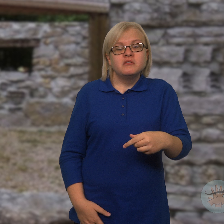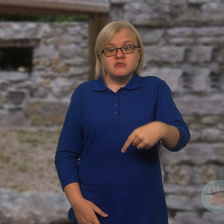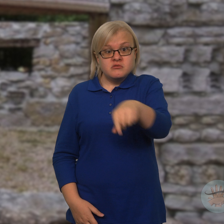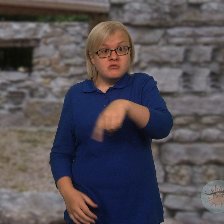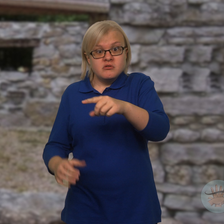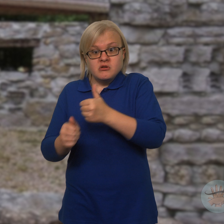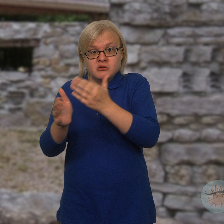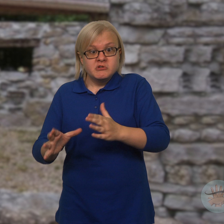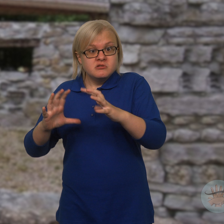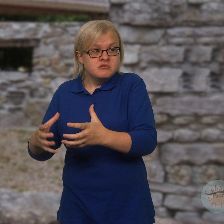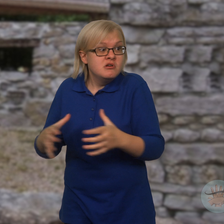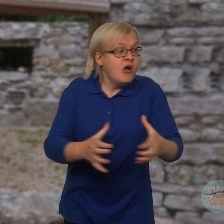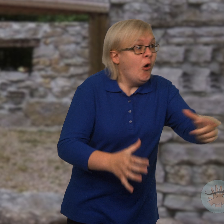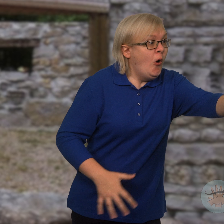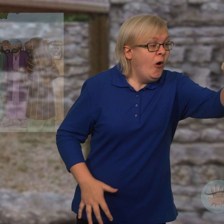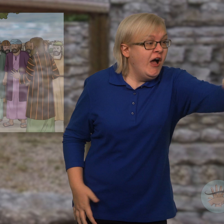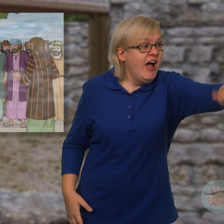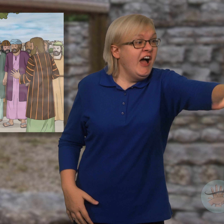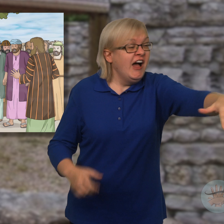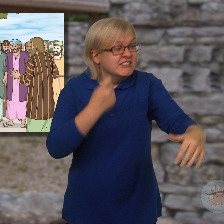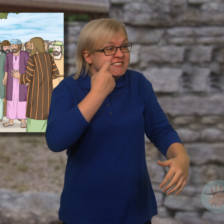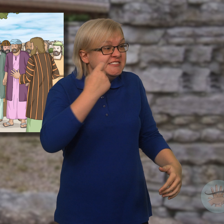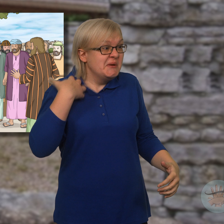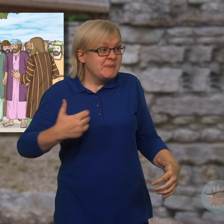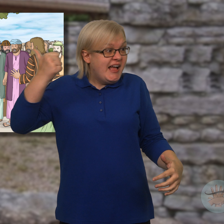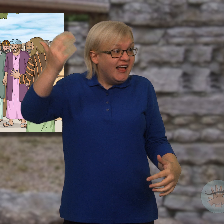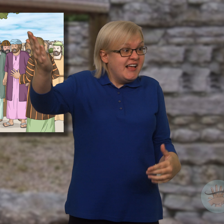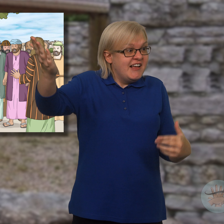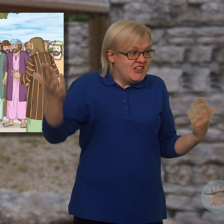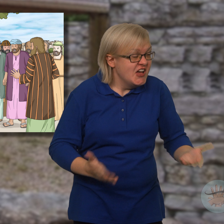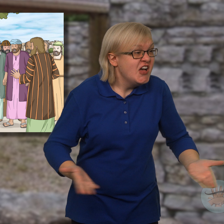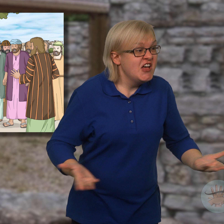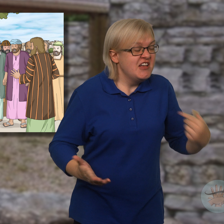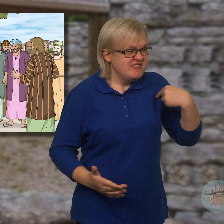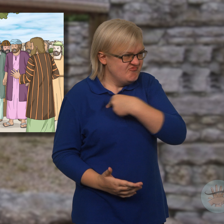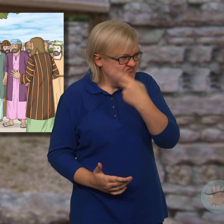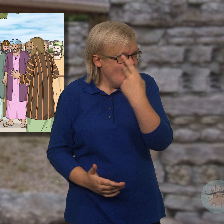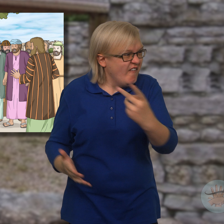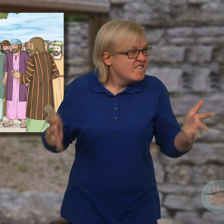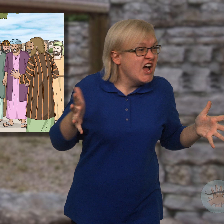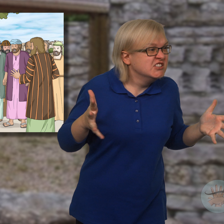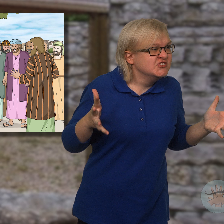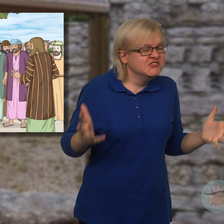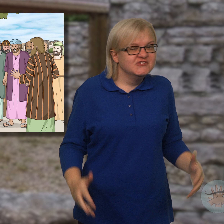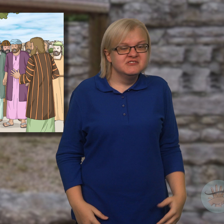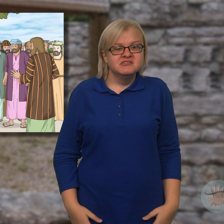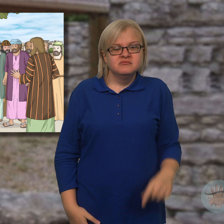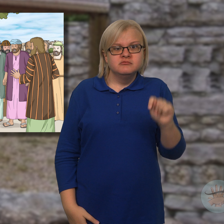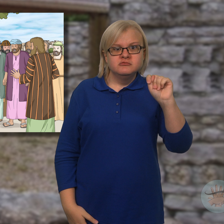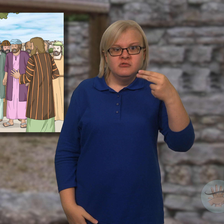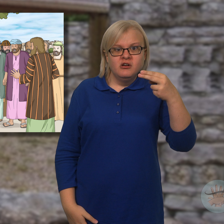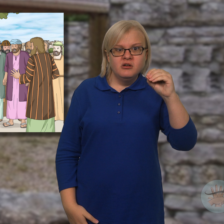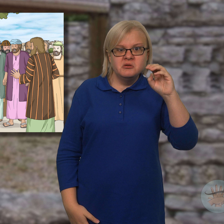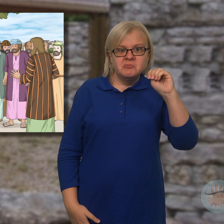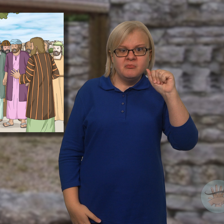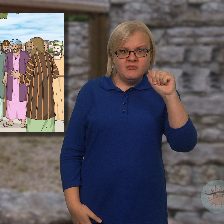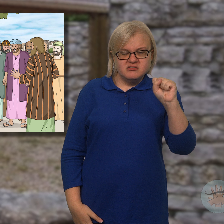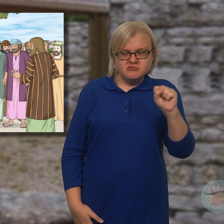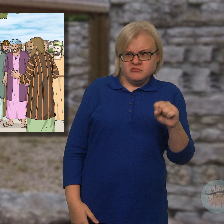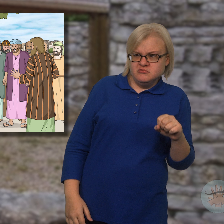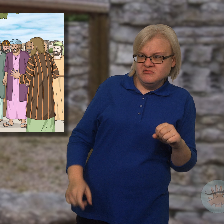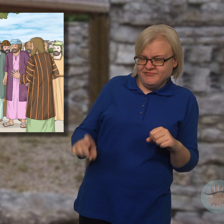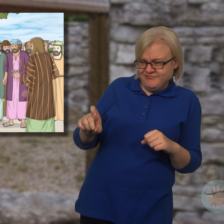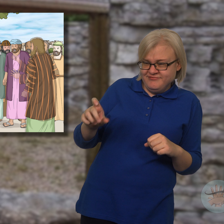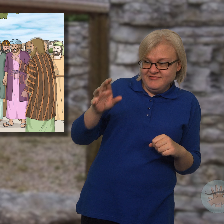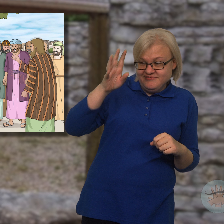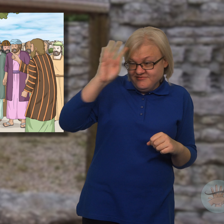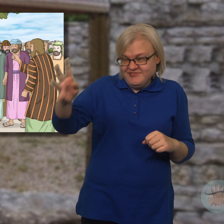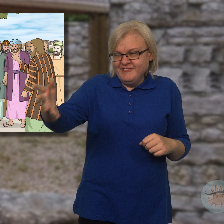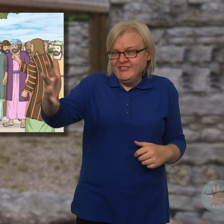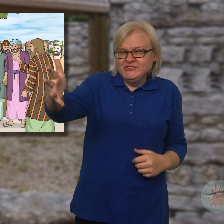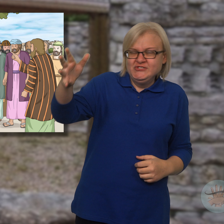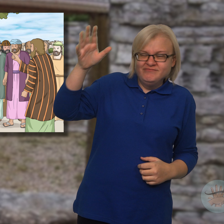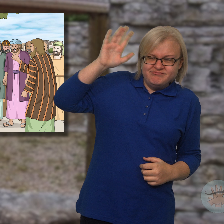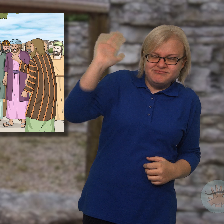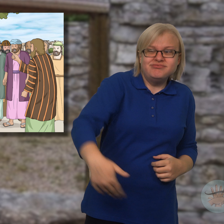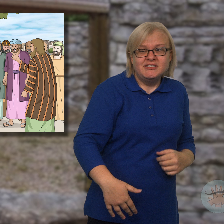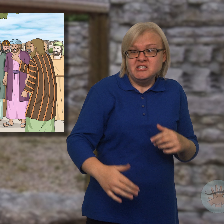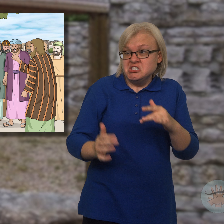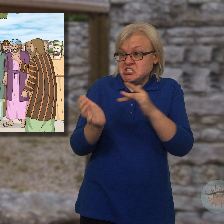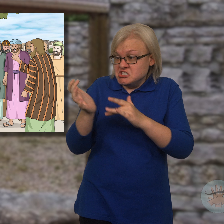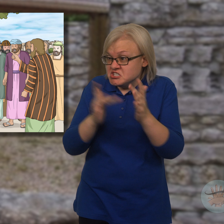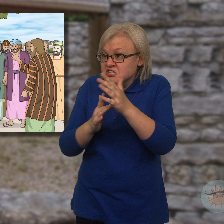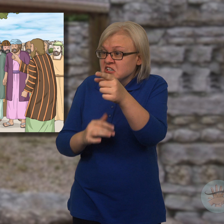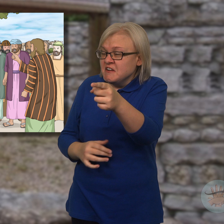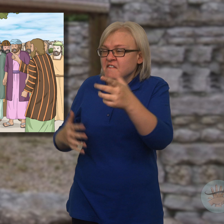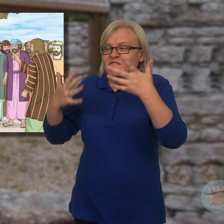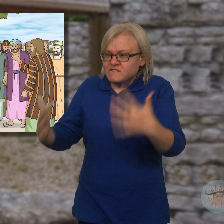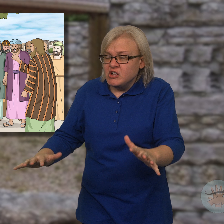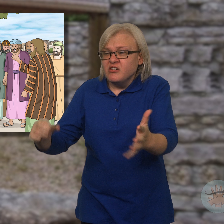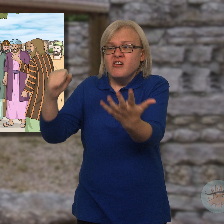So the other disciples told him, “We have seen the Lord!”